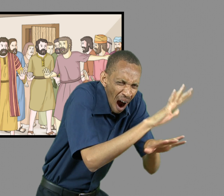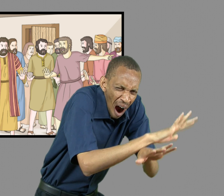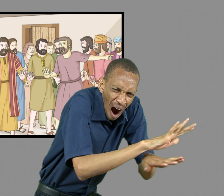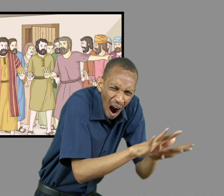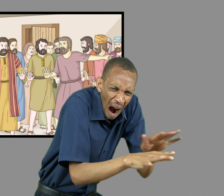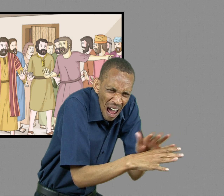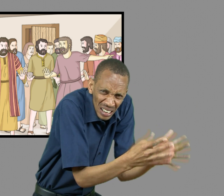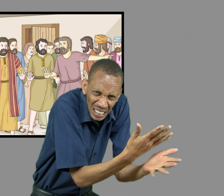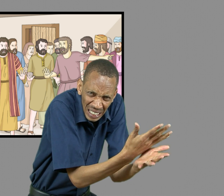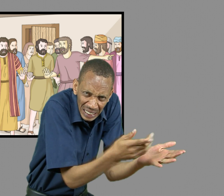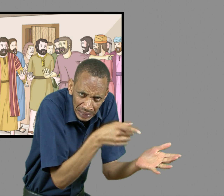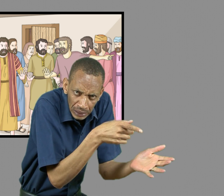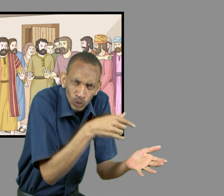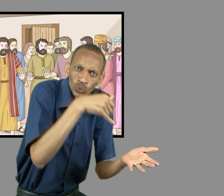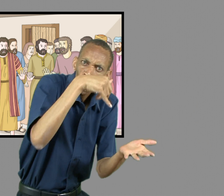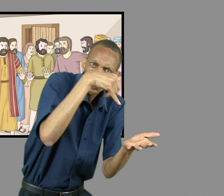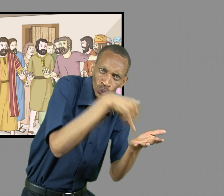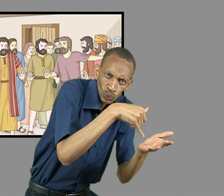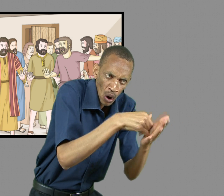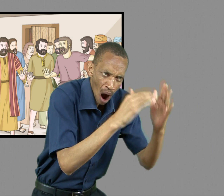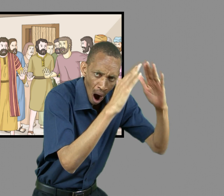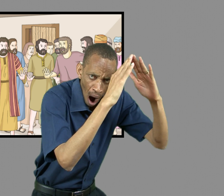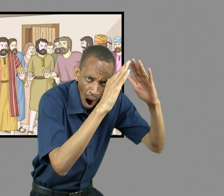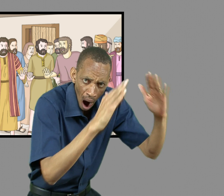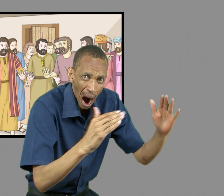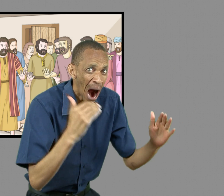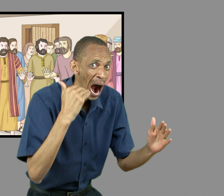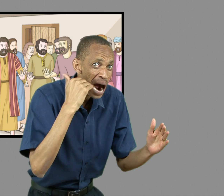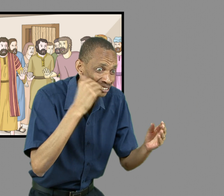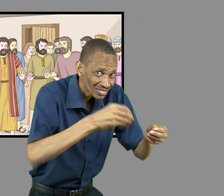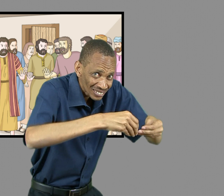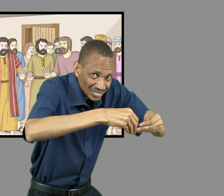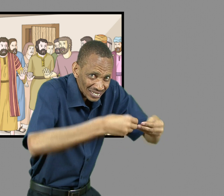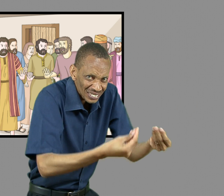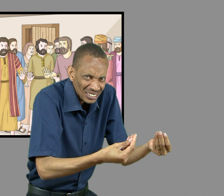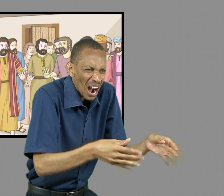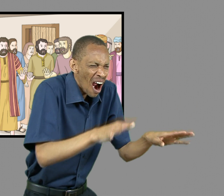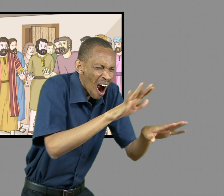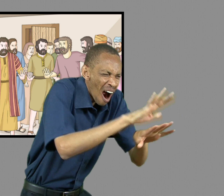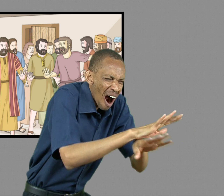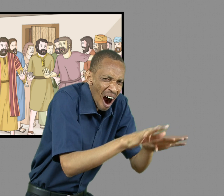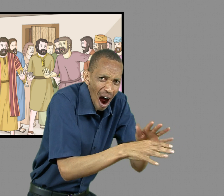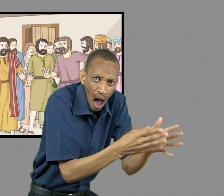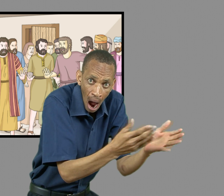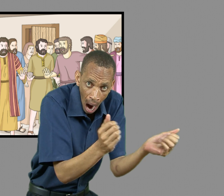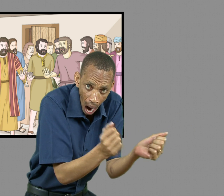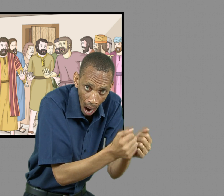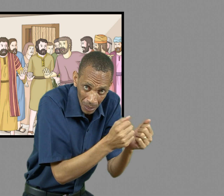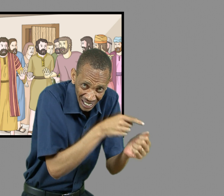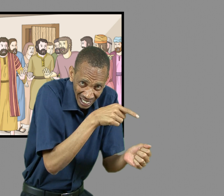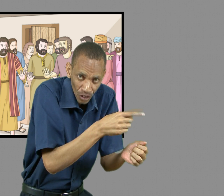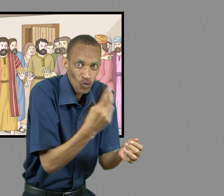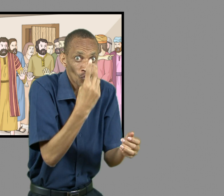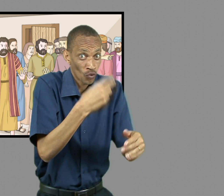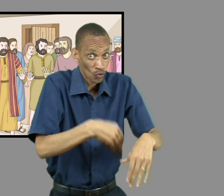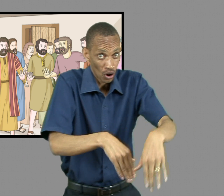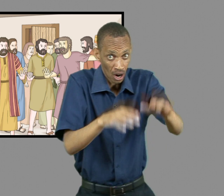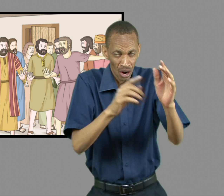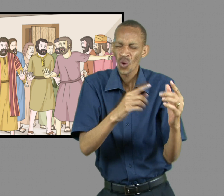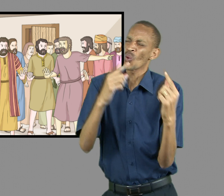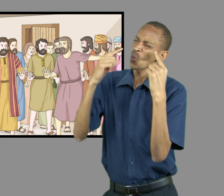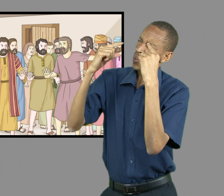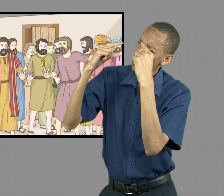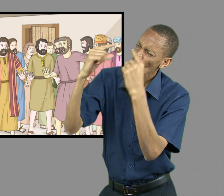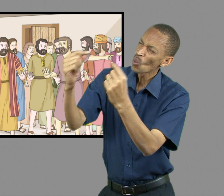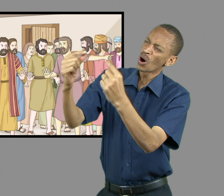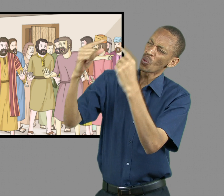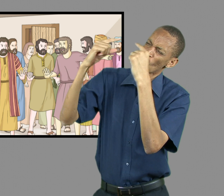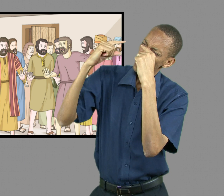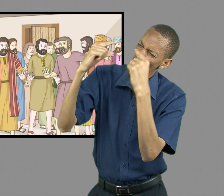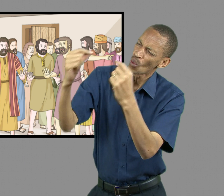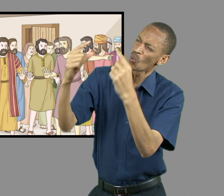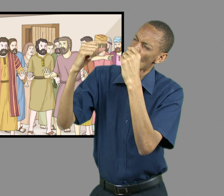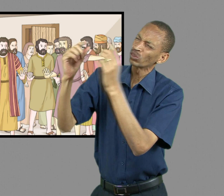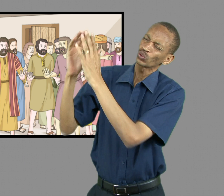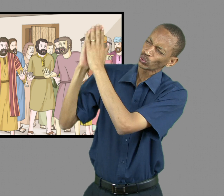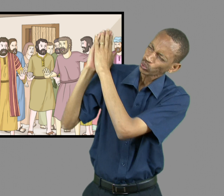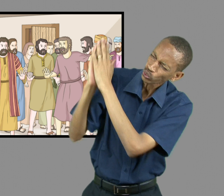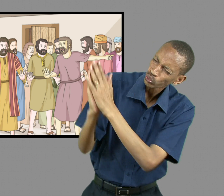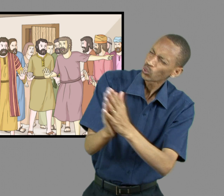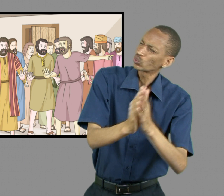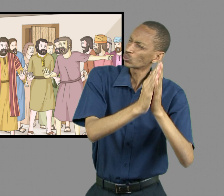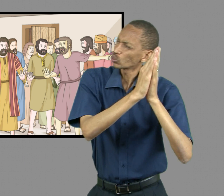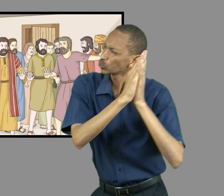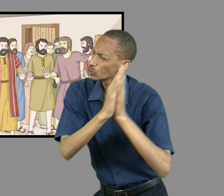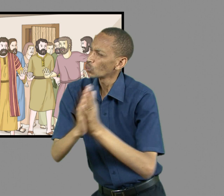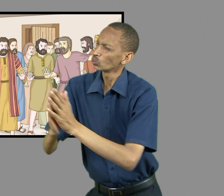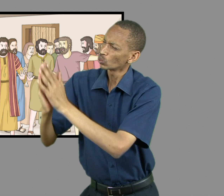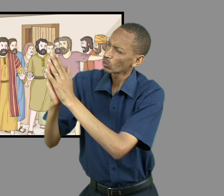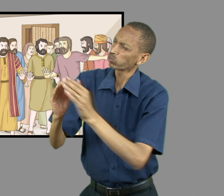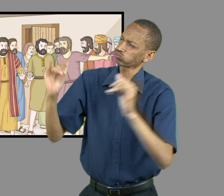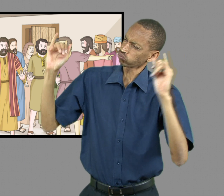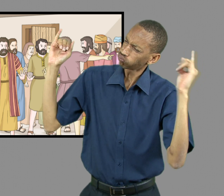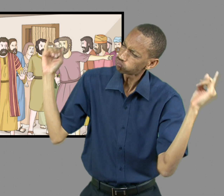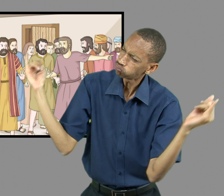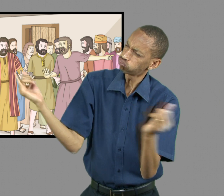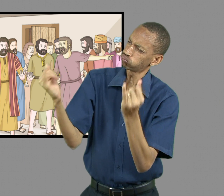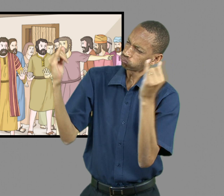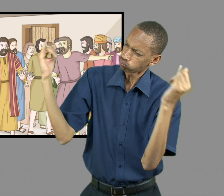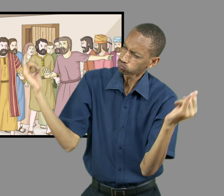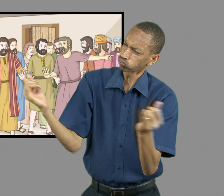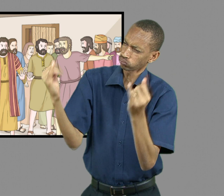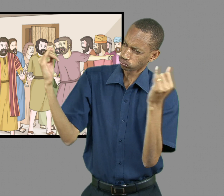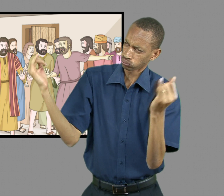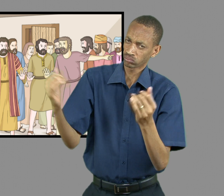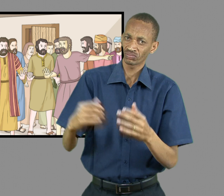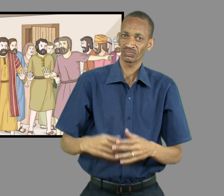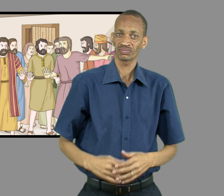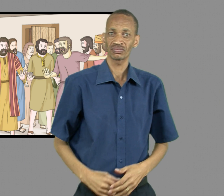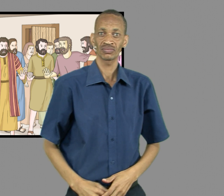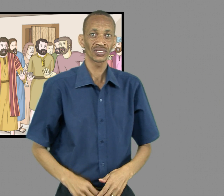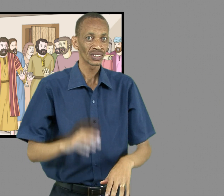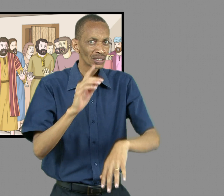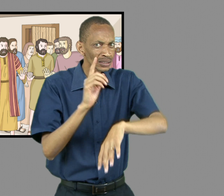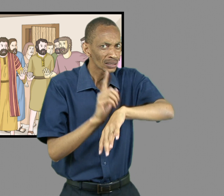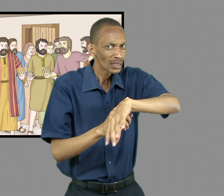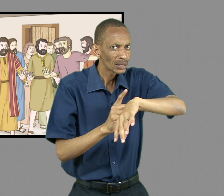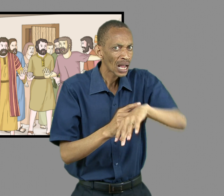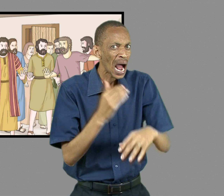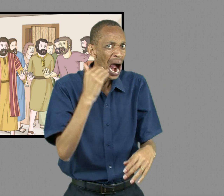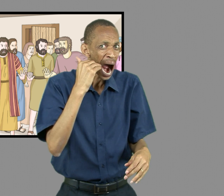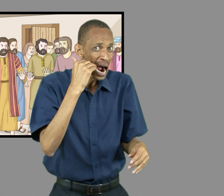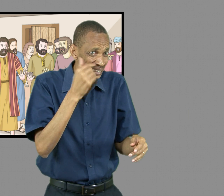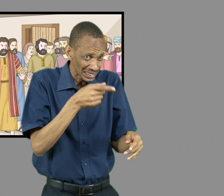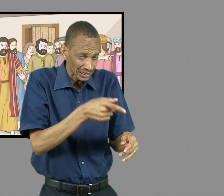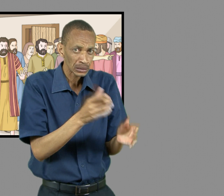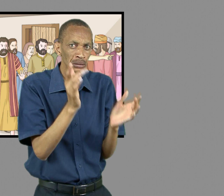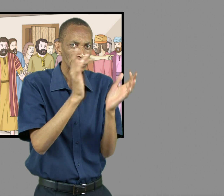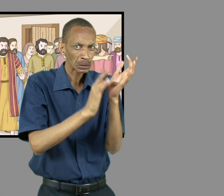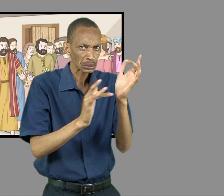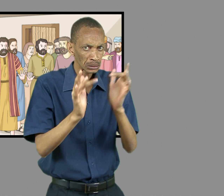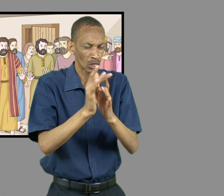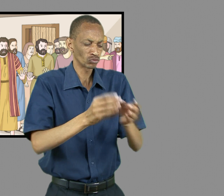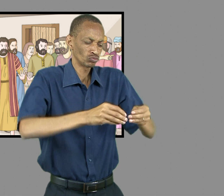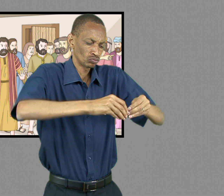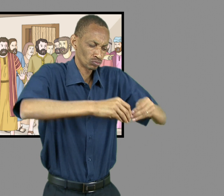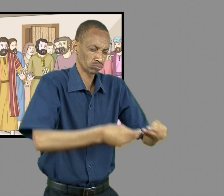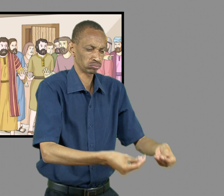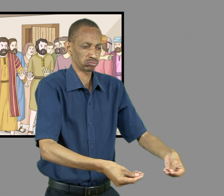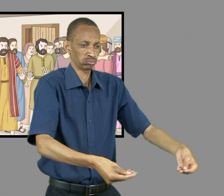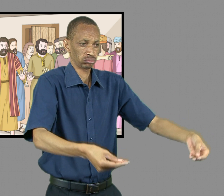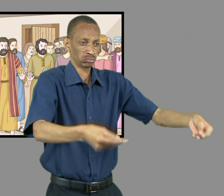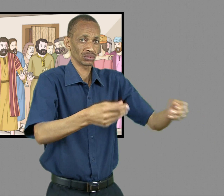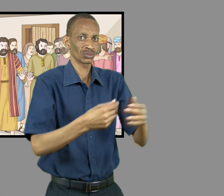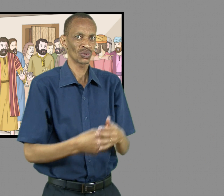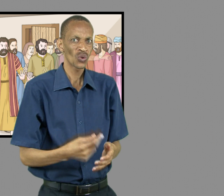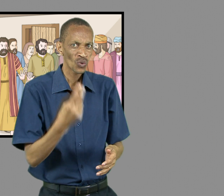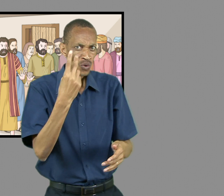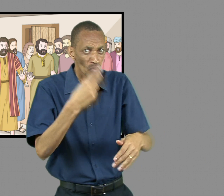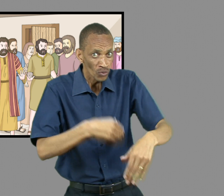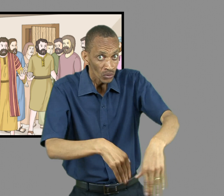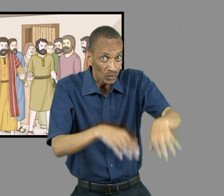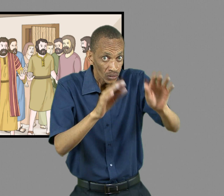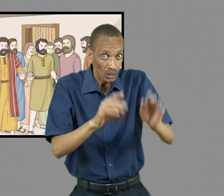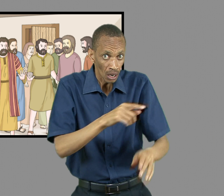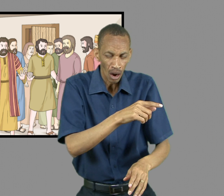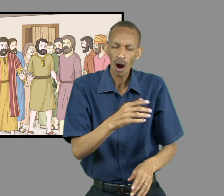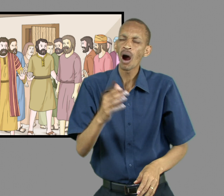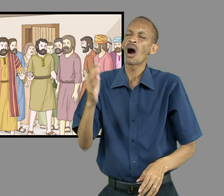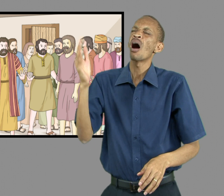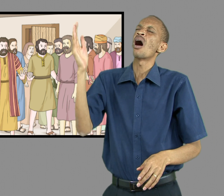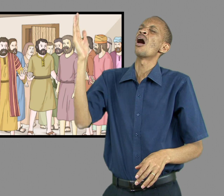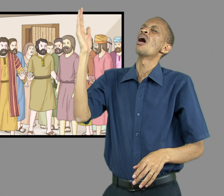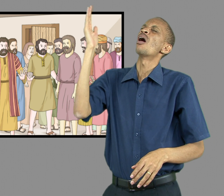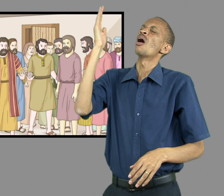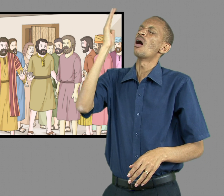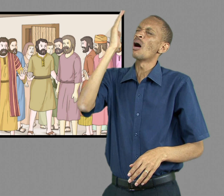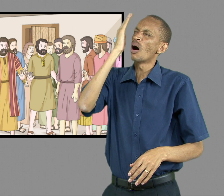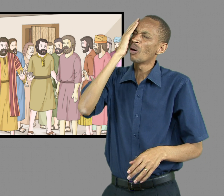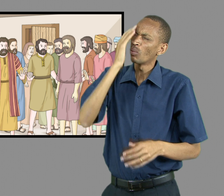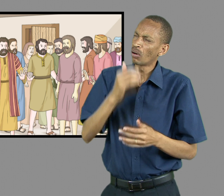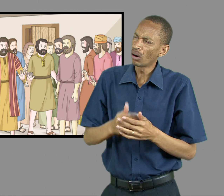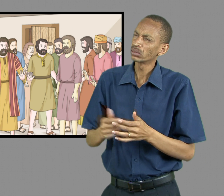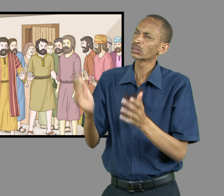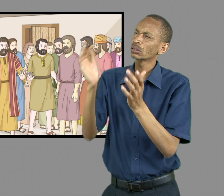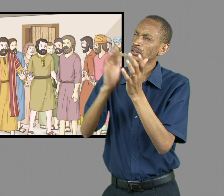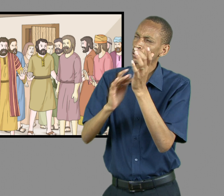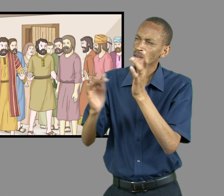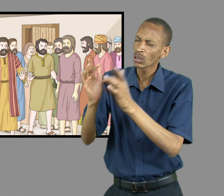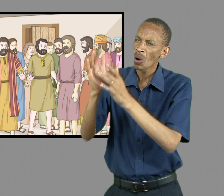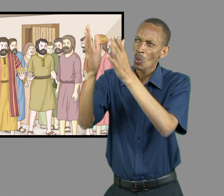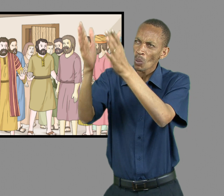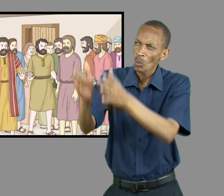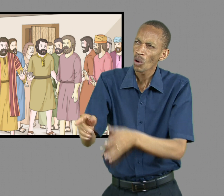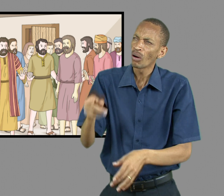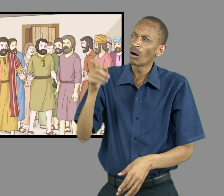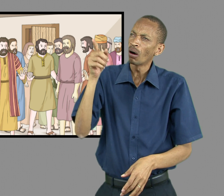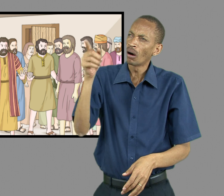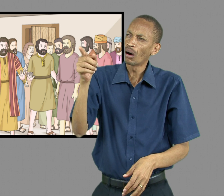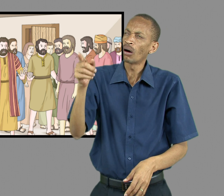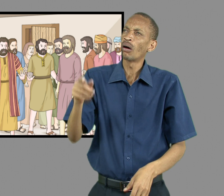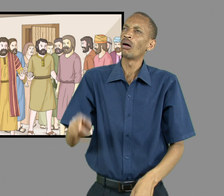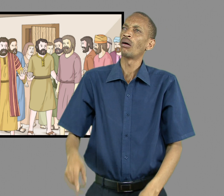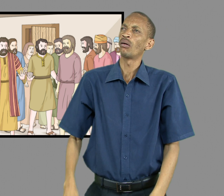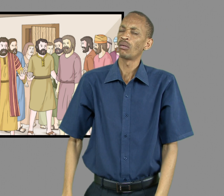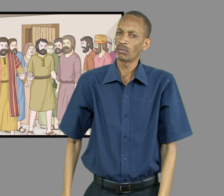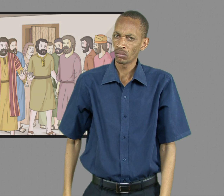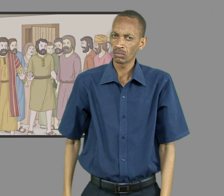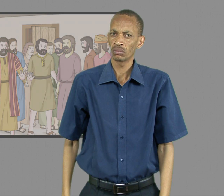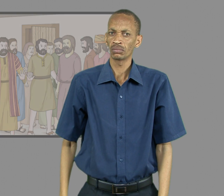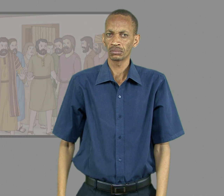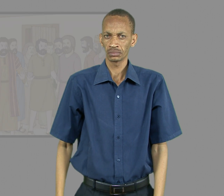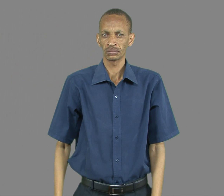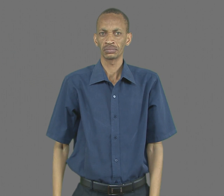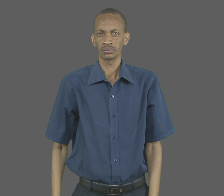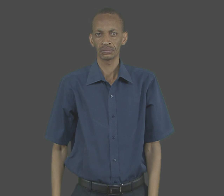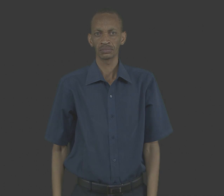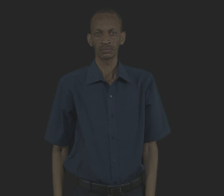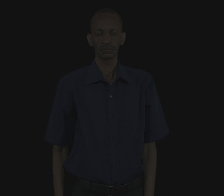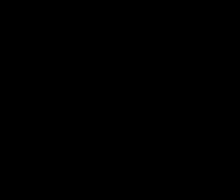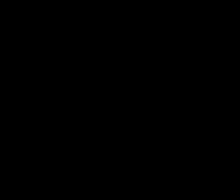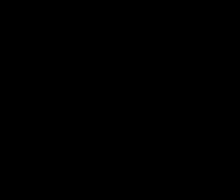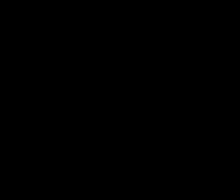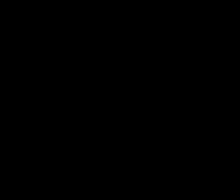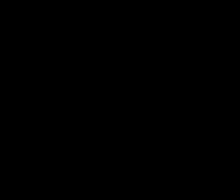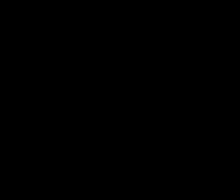Then the two told what had happened on the road, and how they had recognized Jesus in the breaking of the bread.